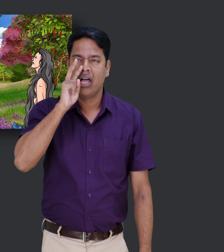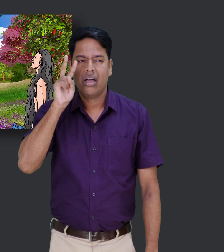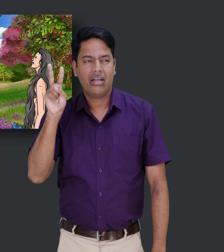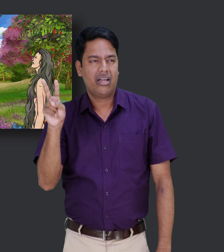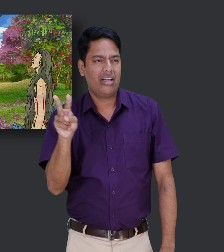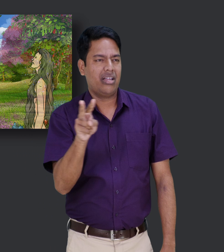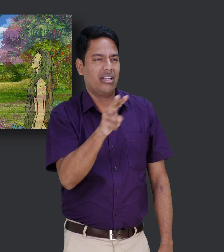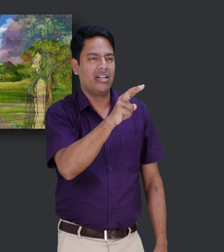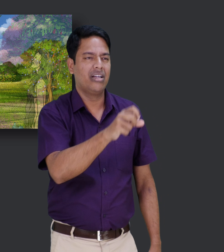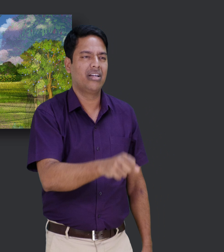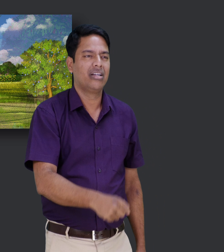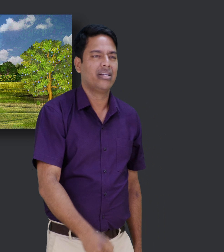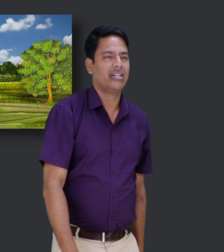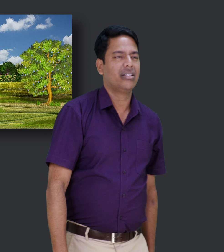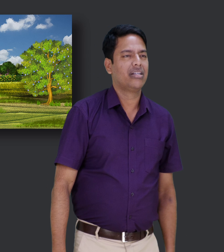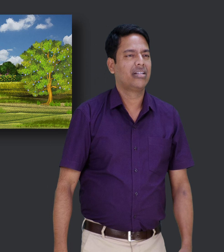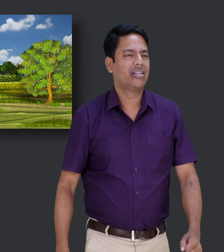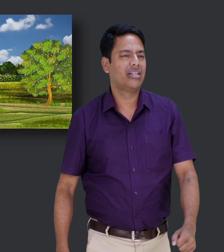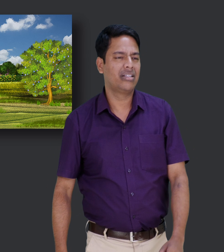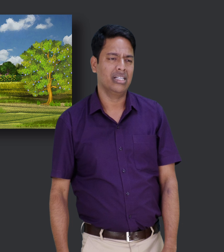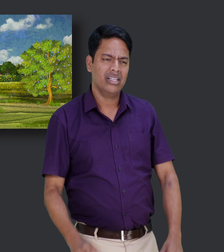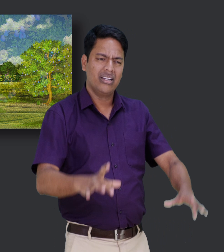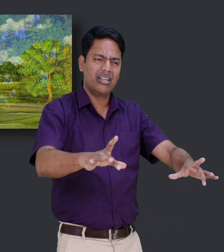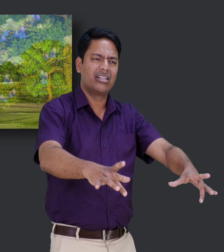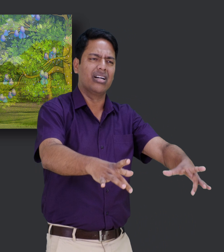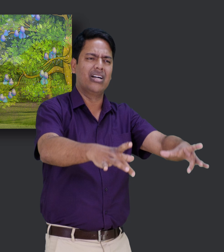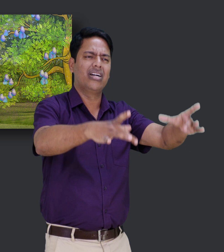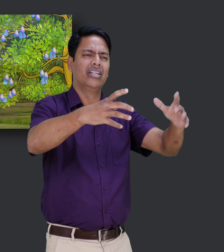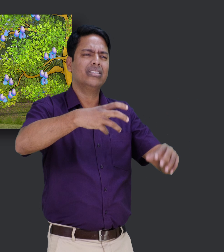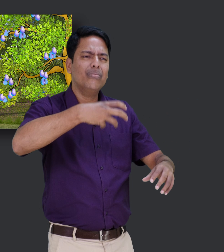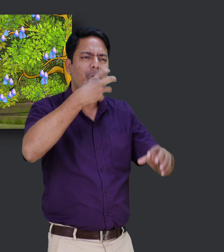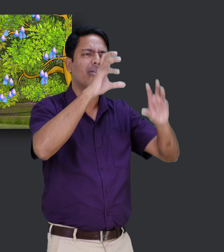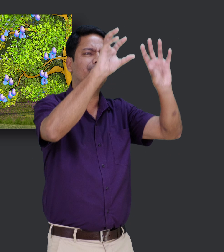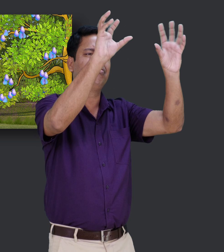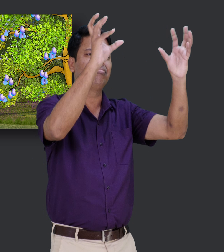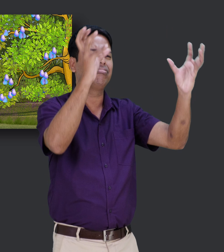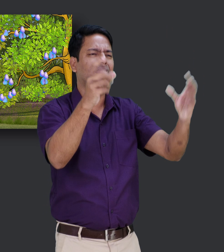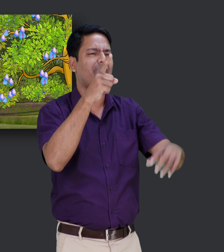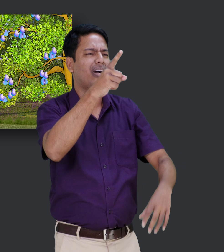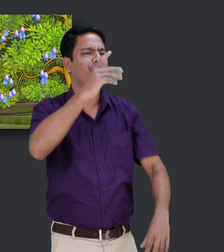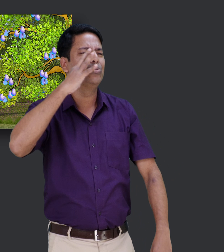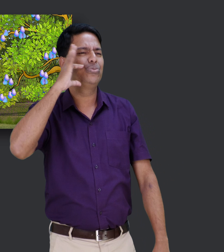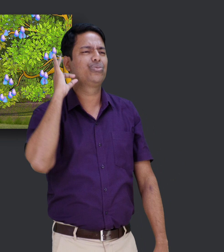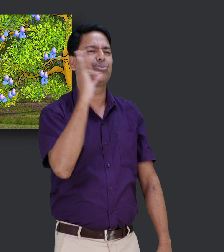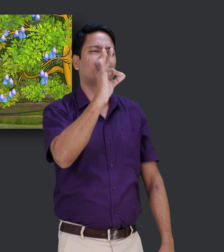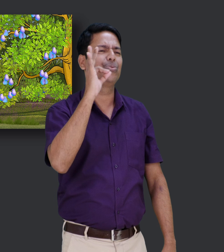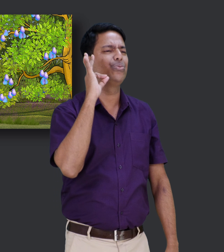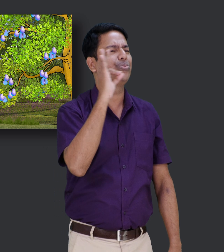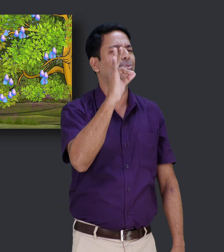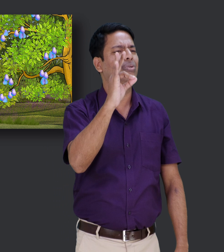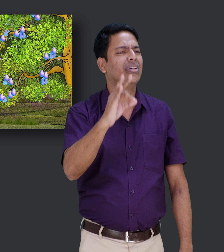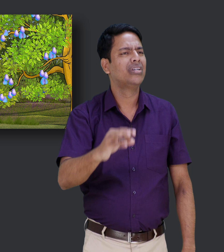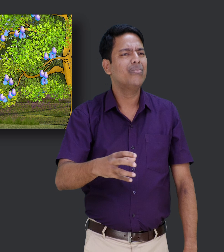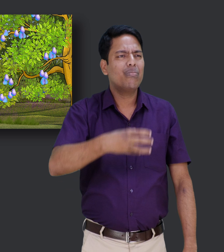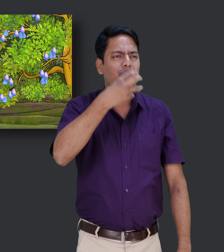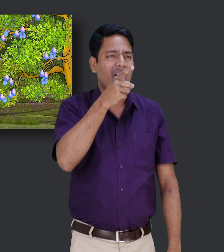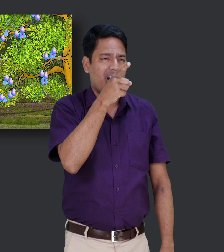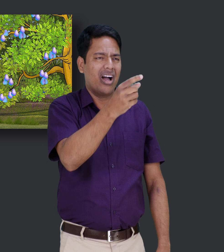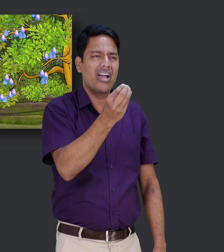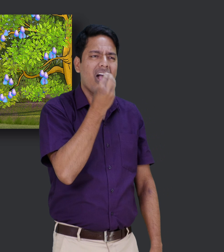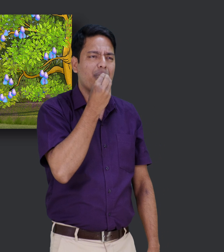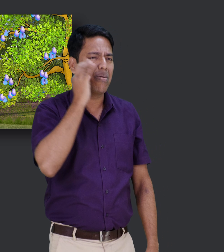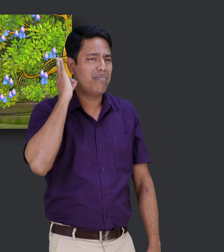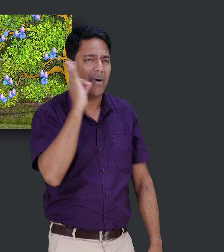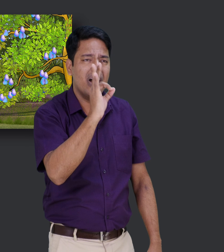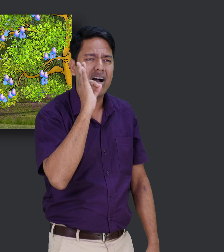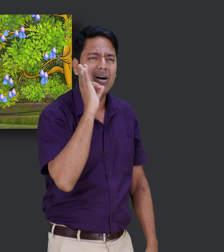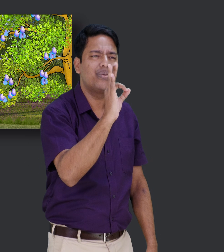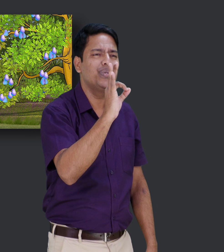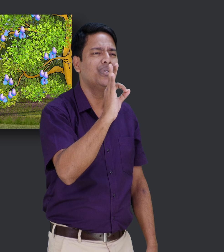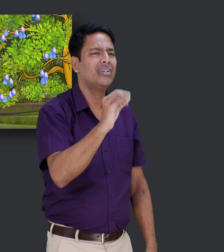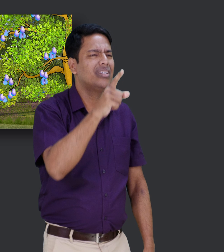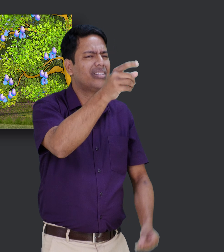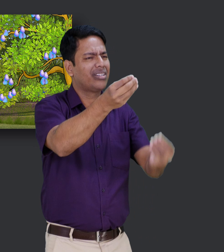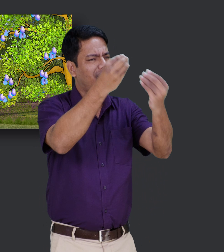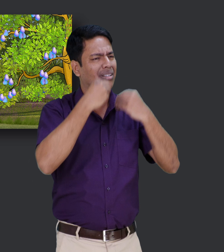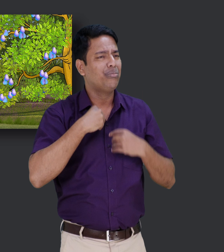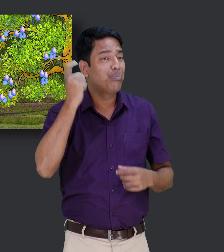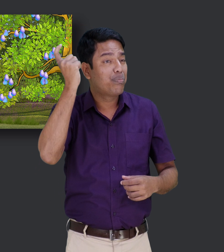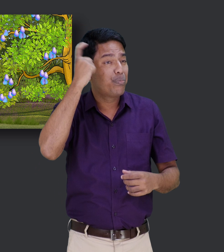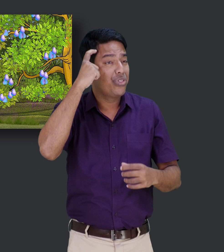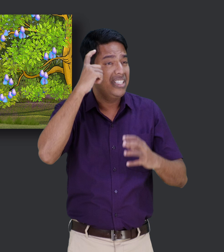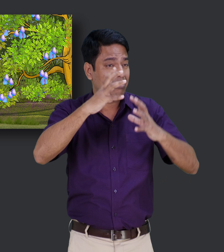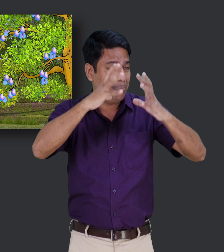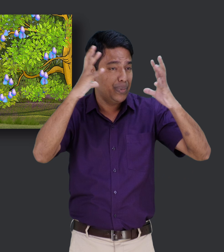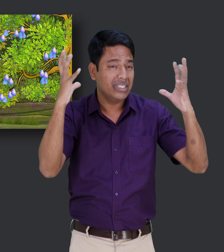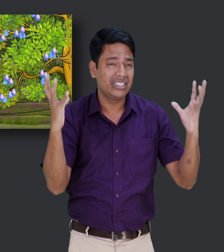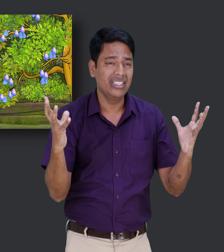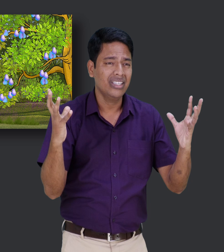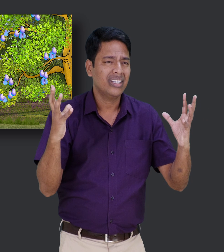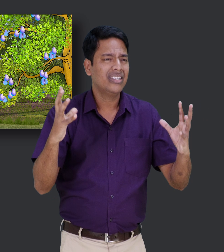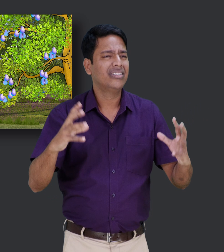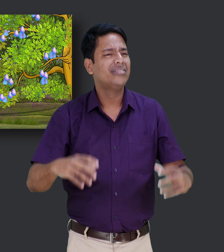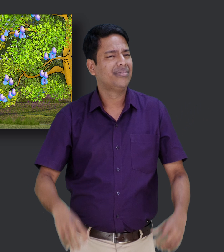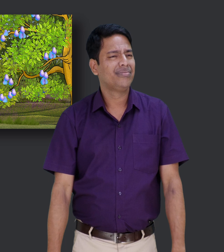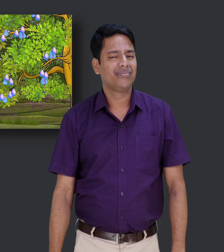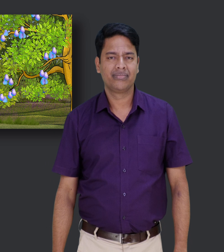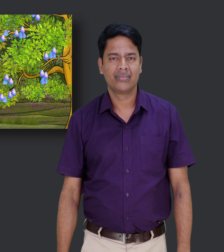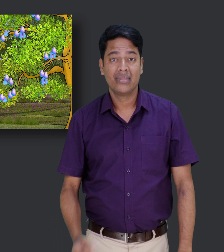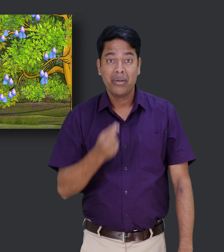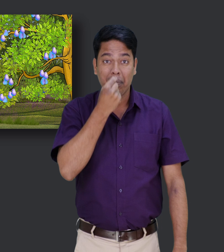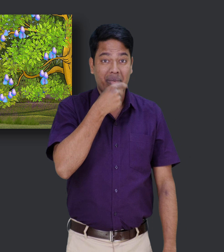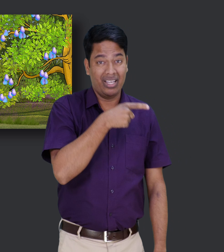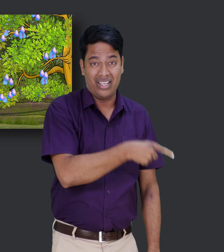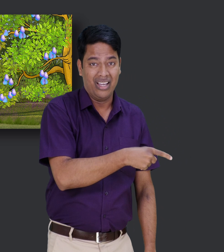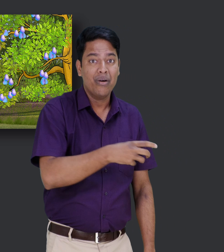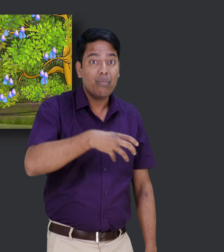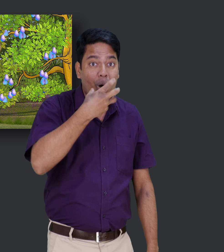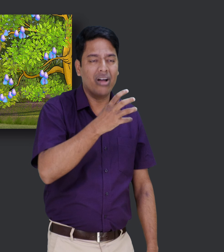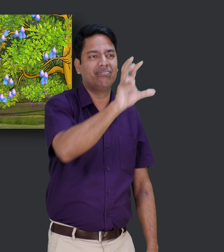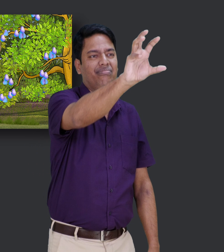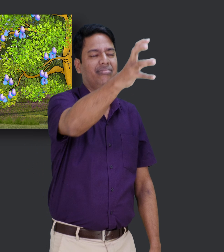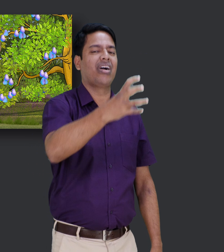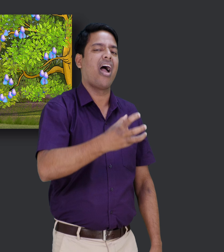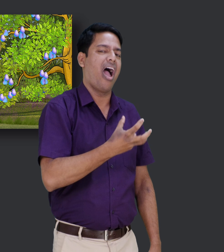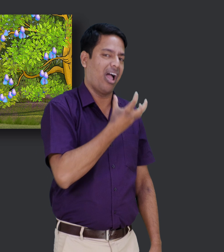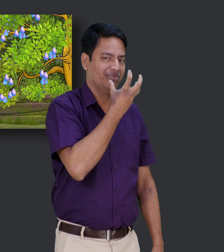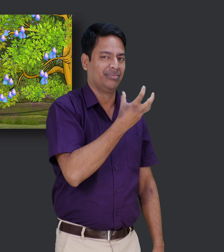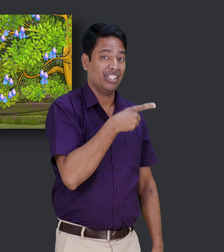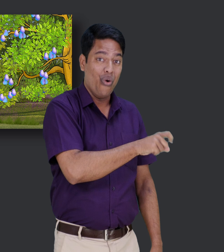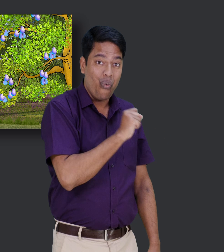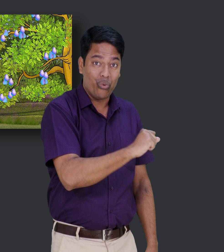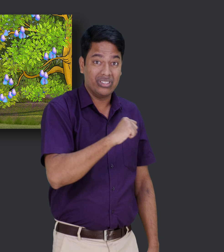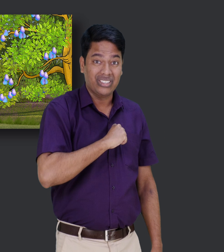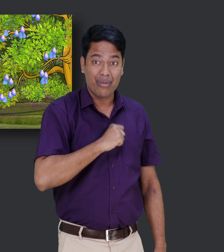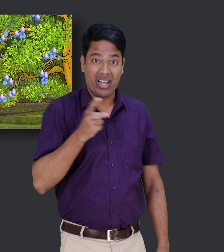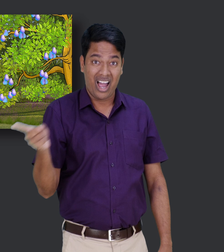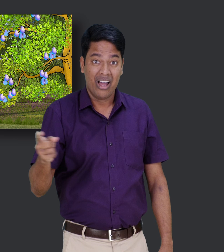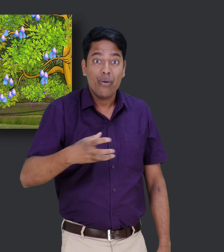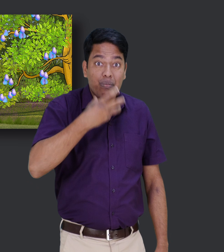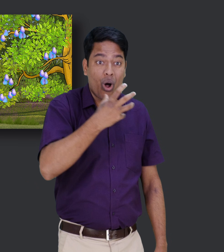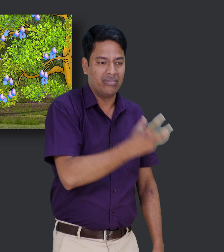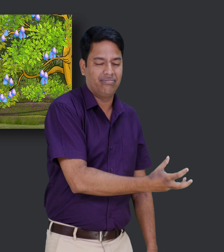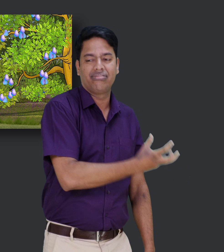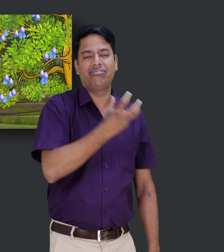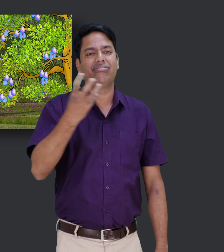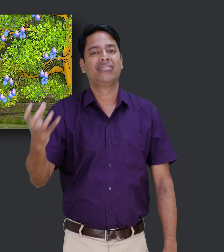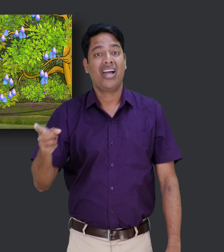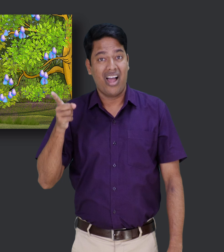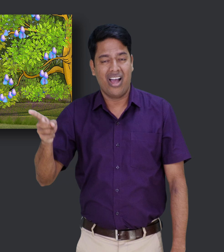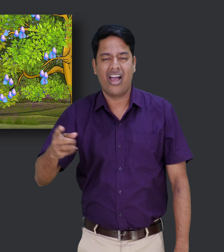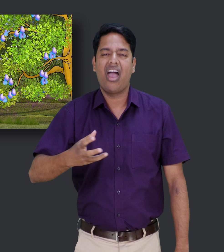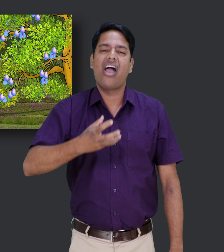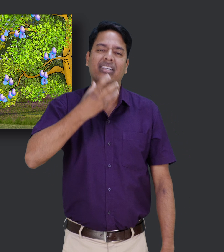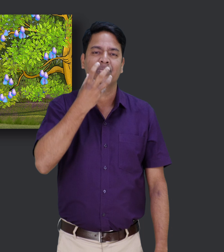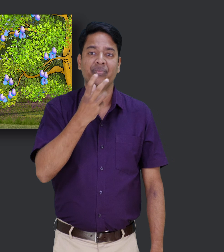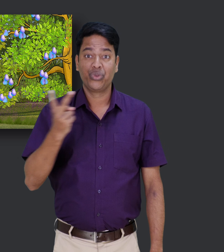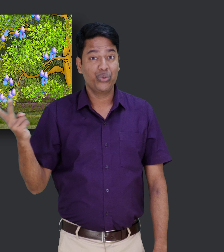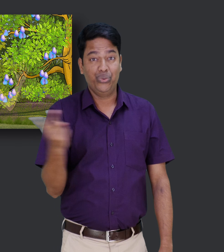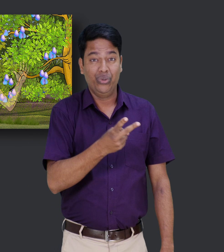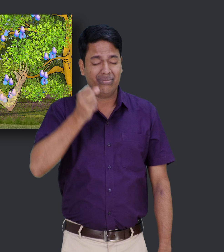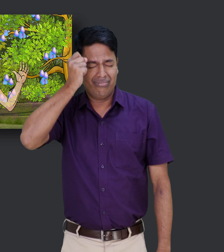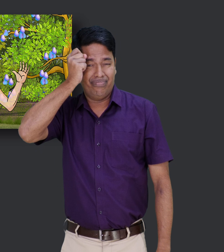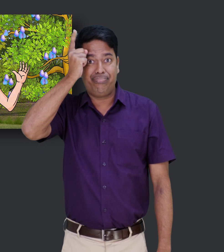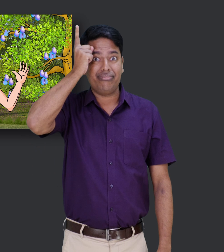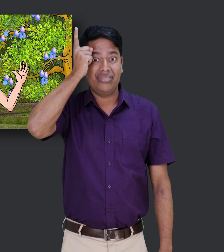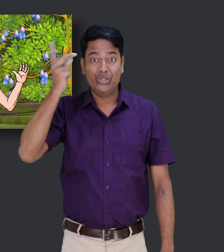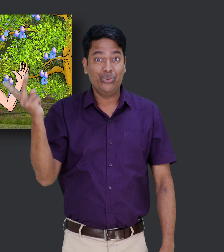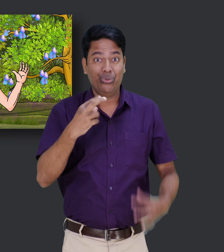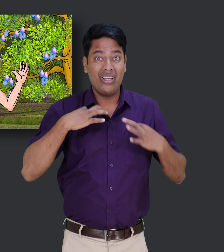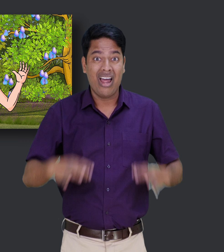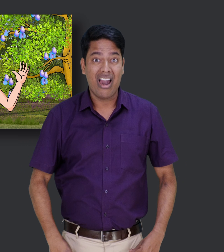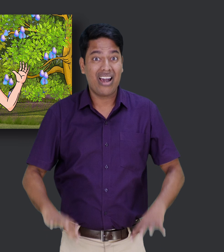When the woman saw that the tree was good for food and pleasing to the eyes, and that it was desirable for obtaining wisdom, she took the fruit and ate it. She also gave some to her husband who was with her, and he ate it.